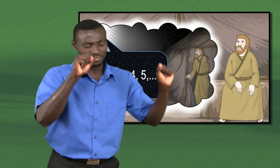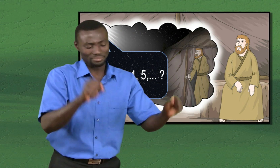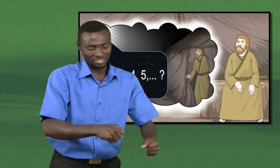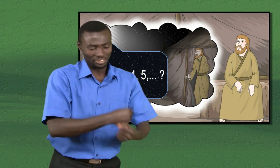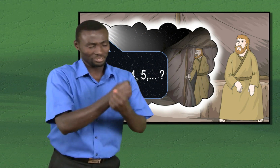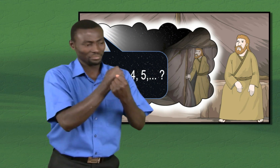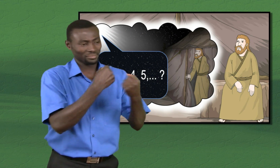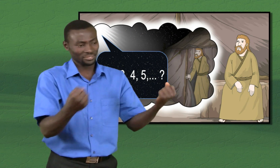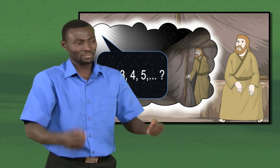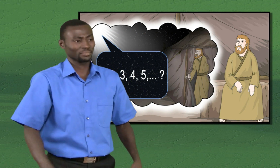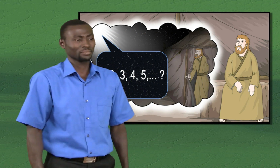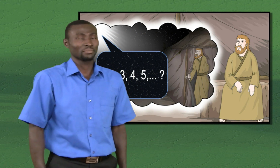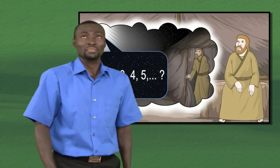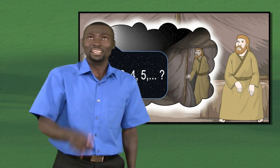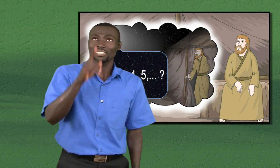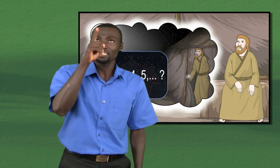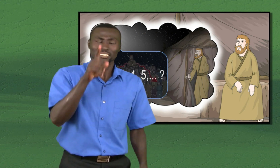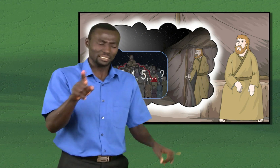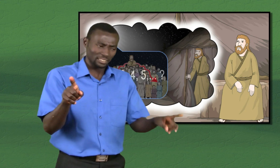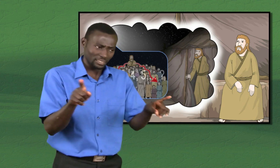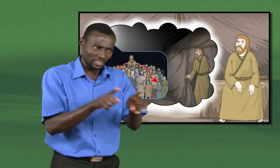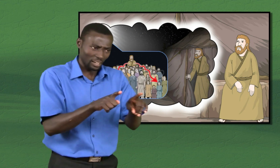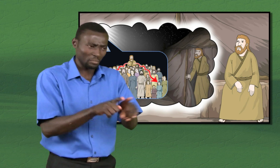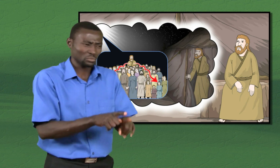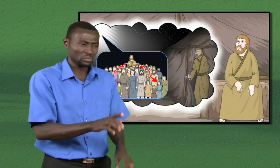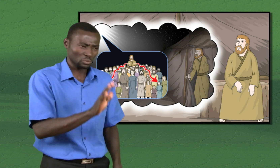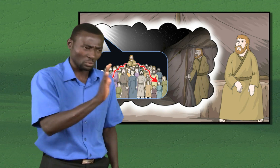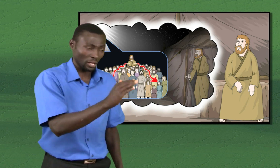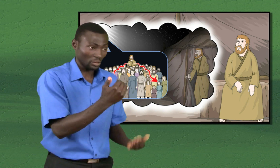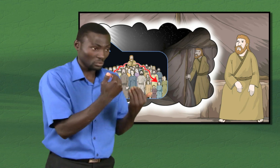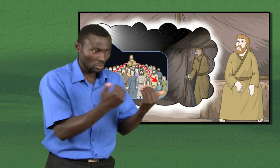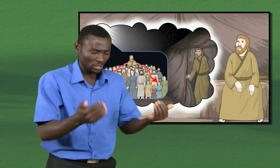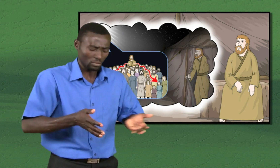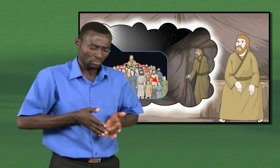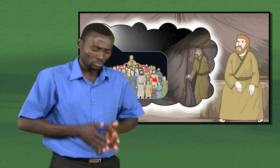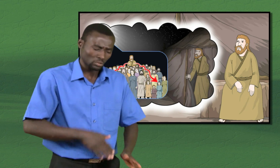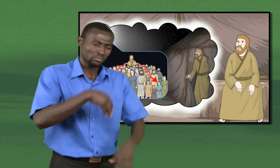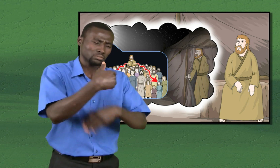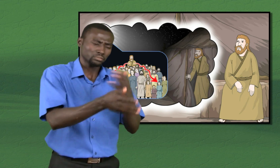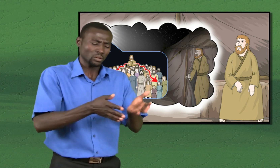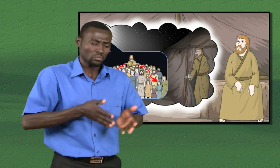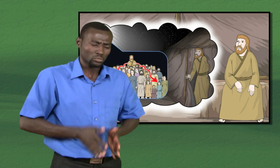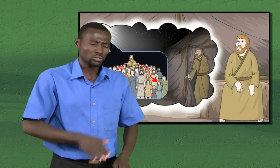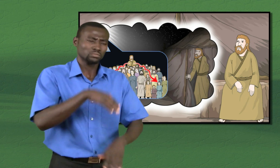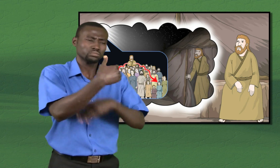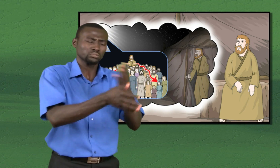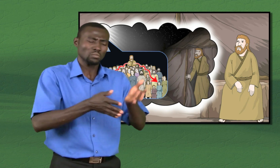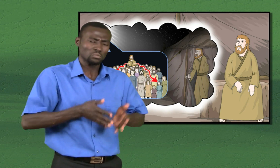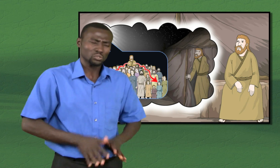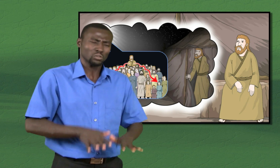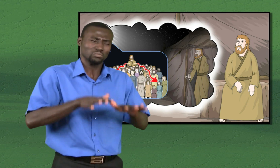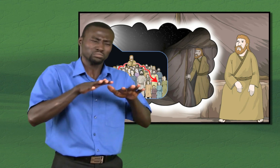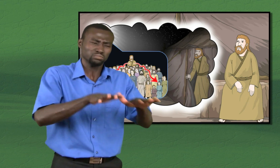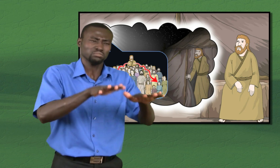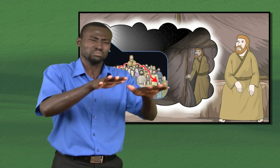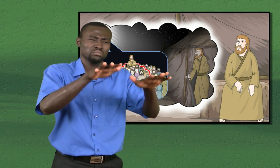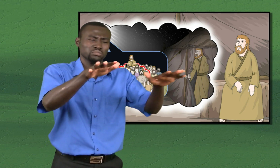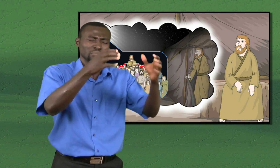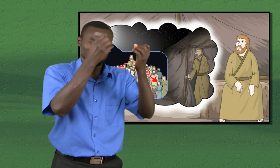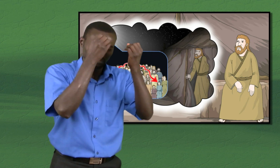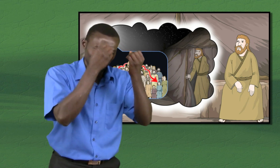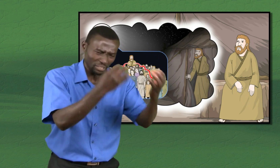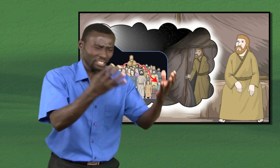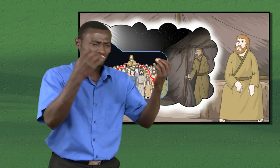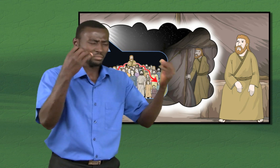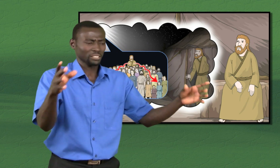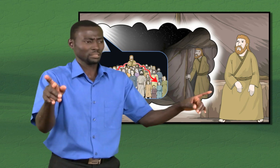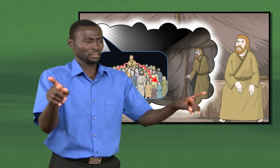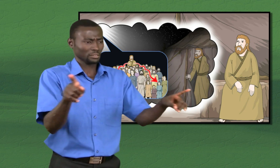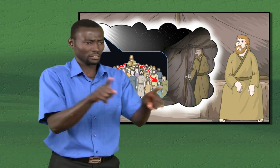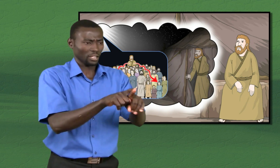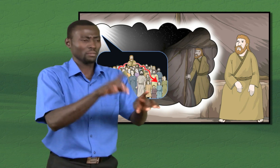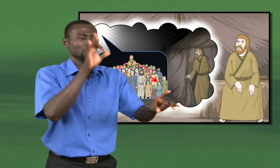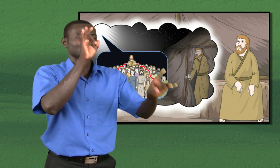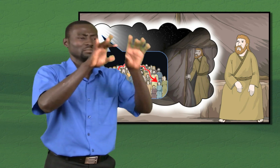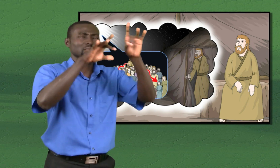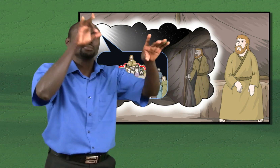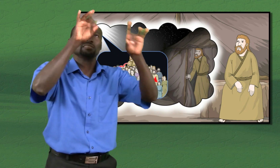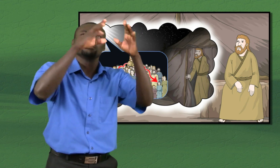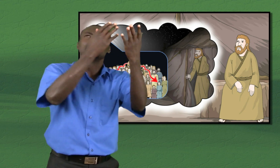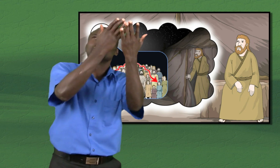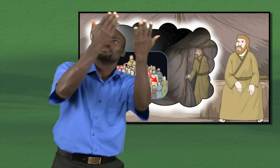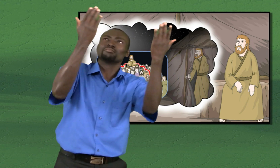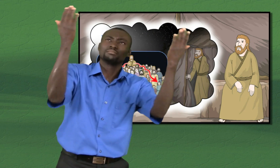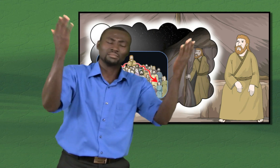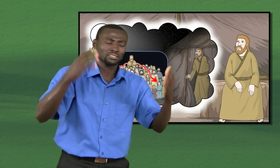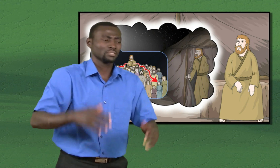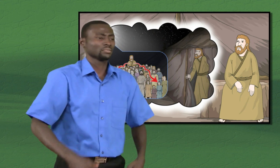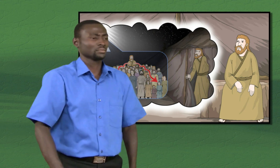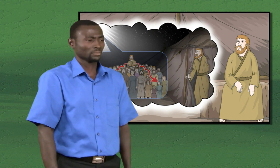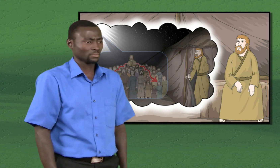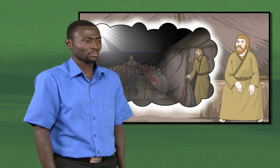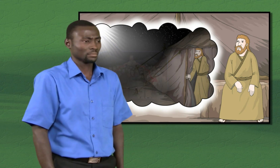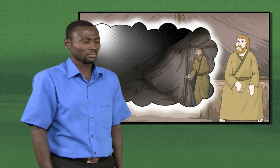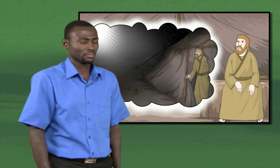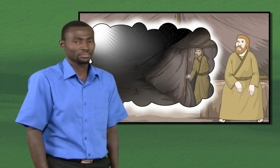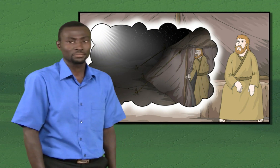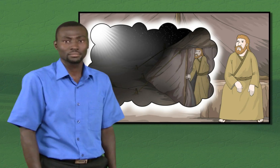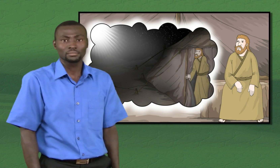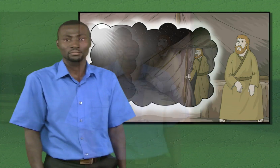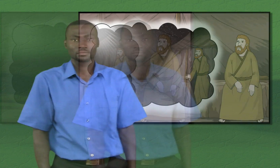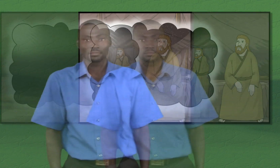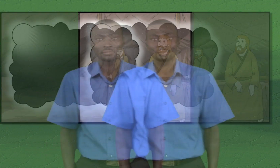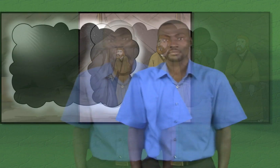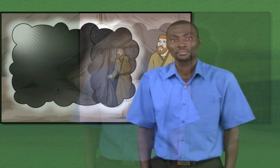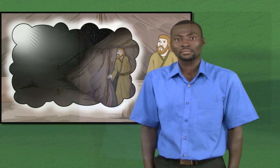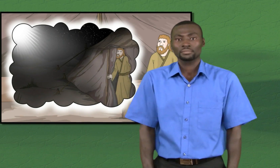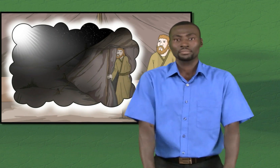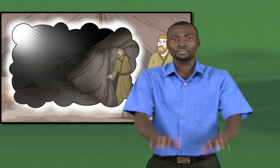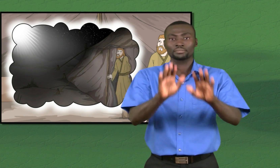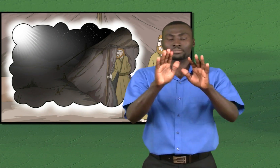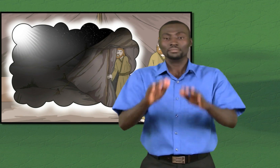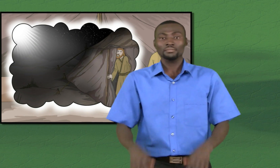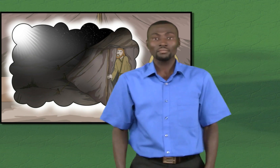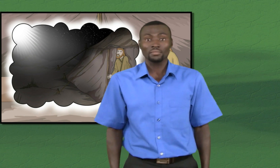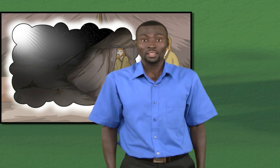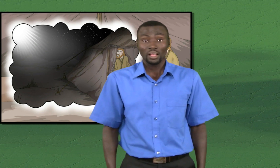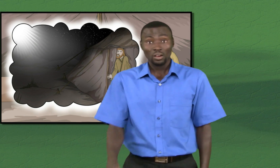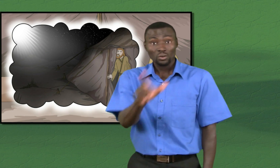Then He told him, “So shall your offspring be.”